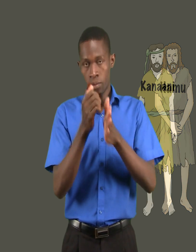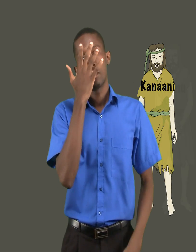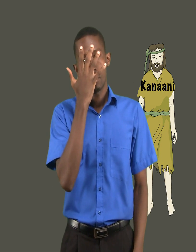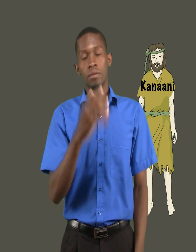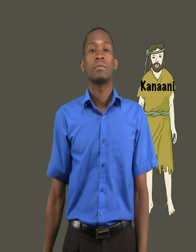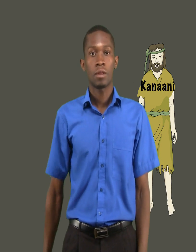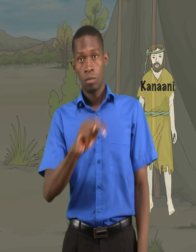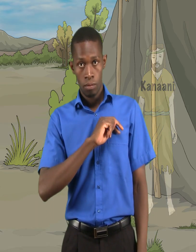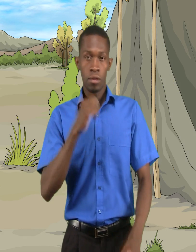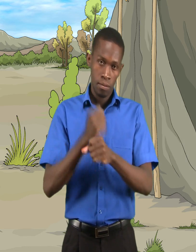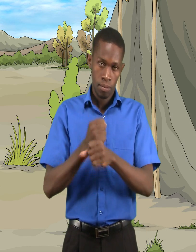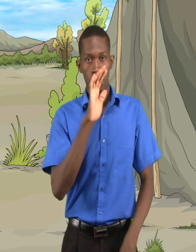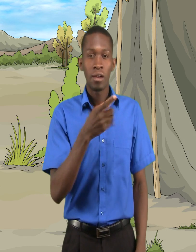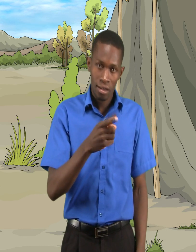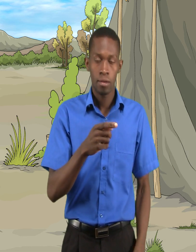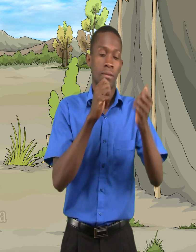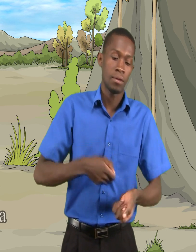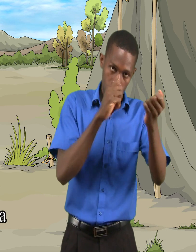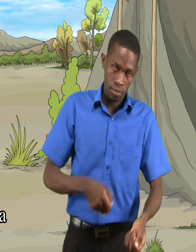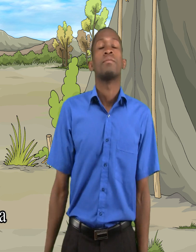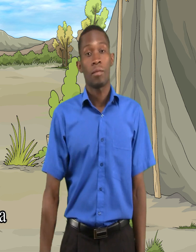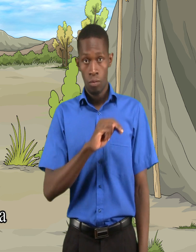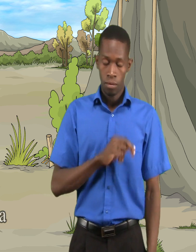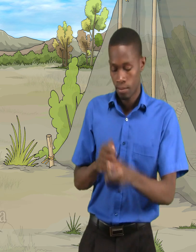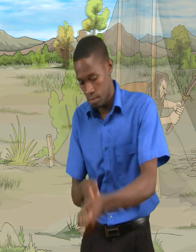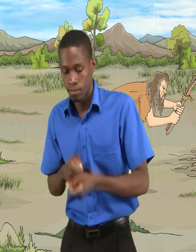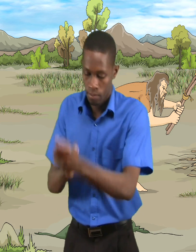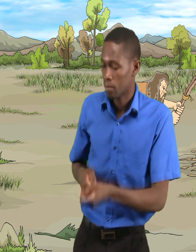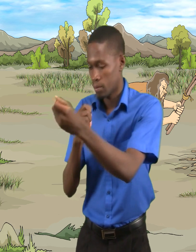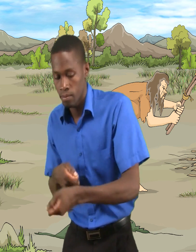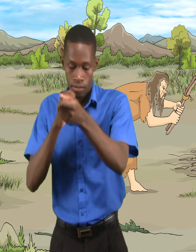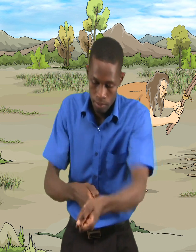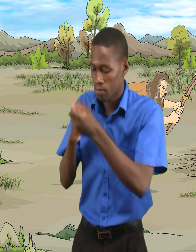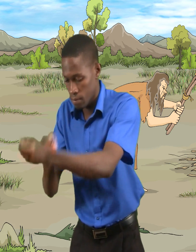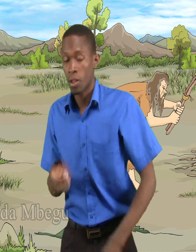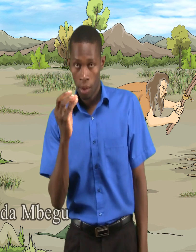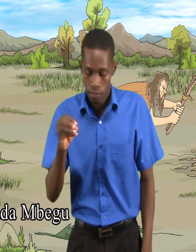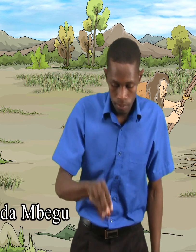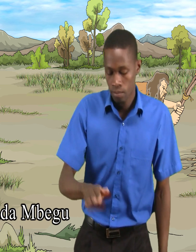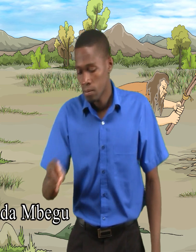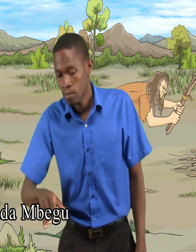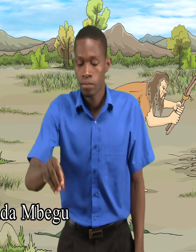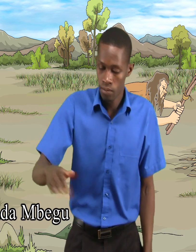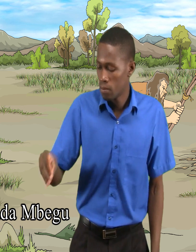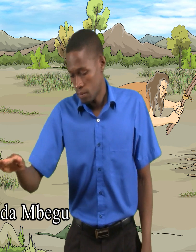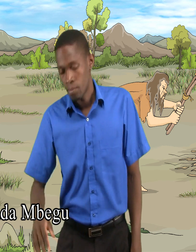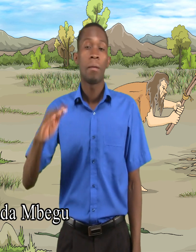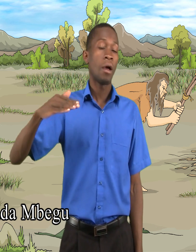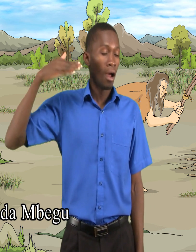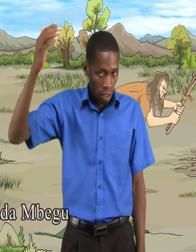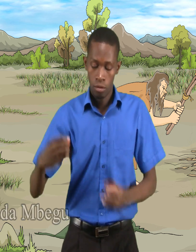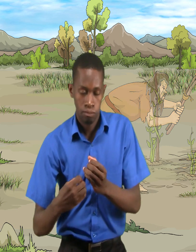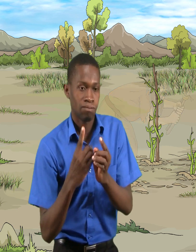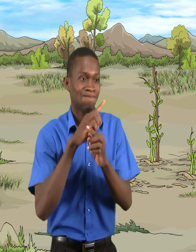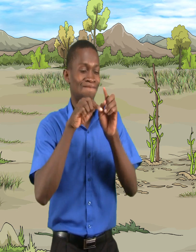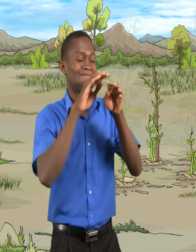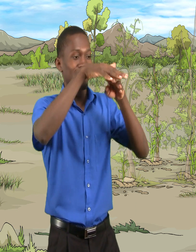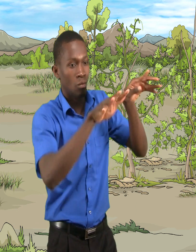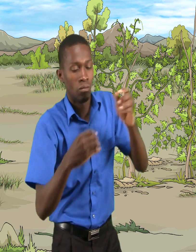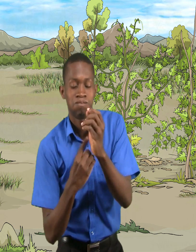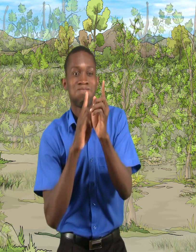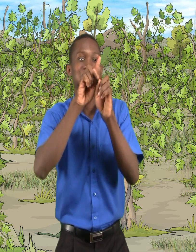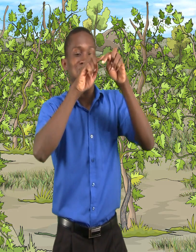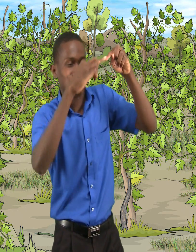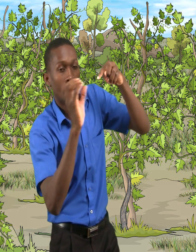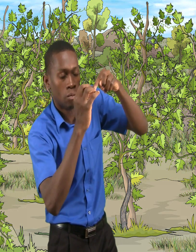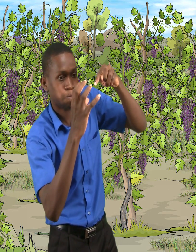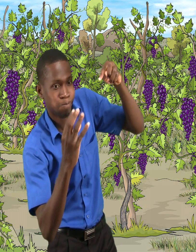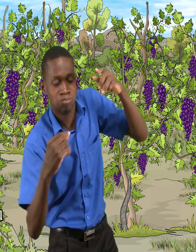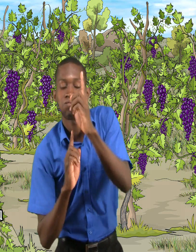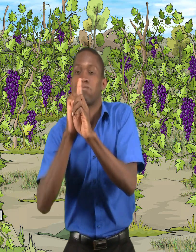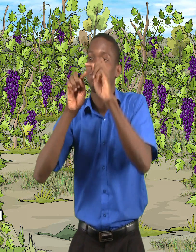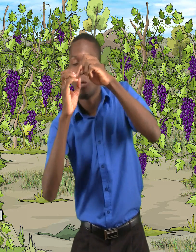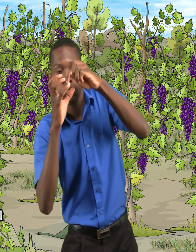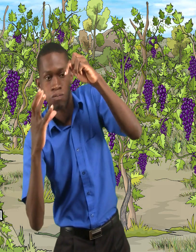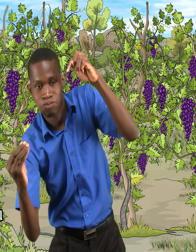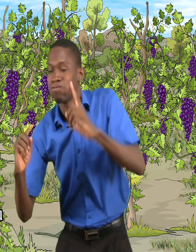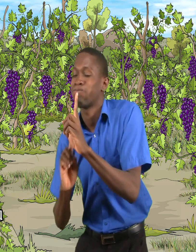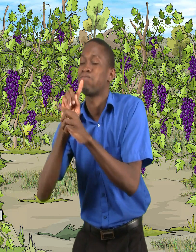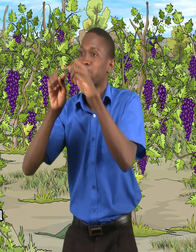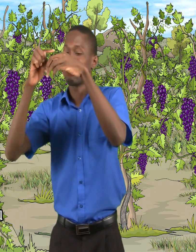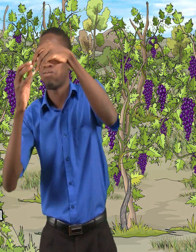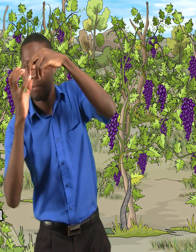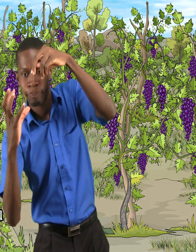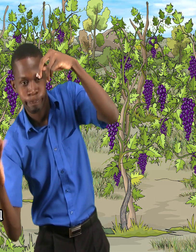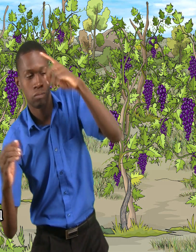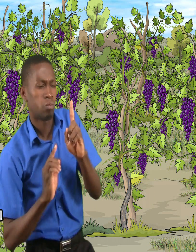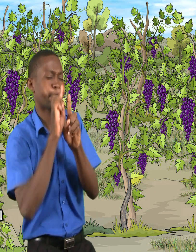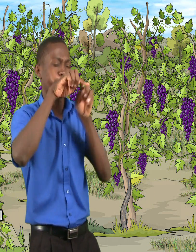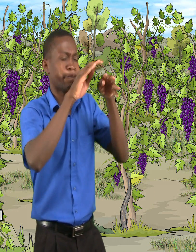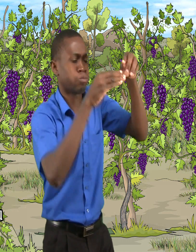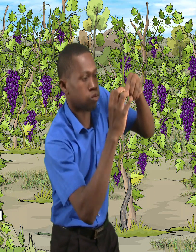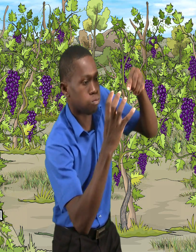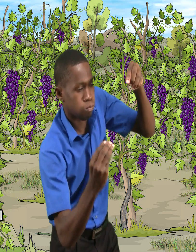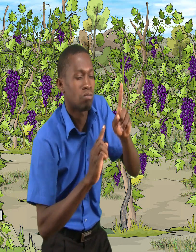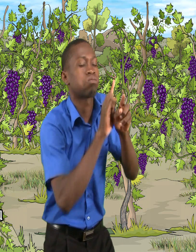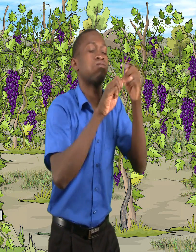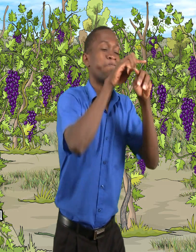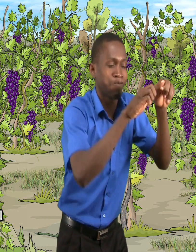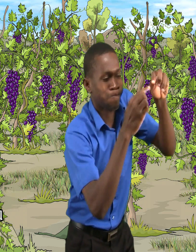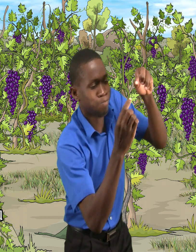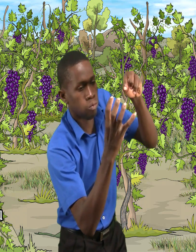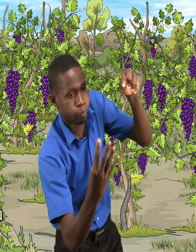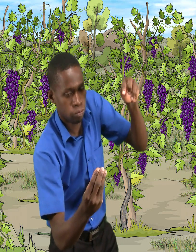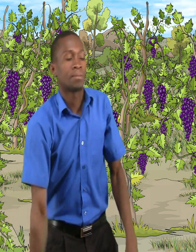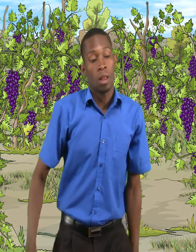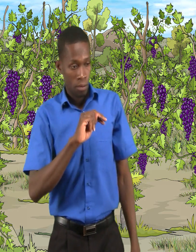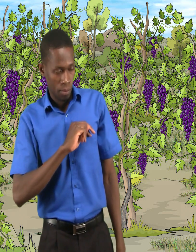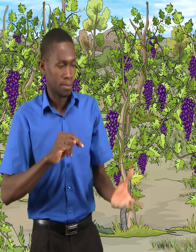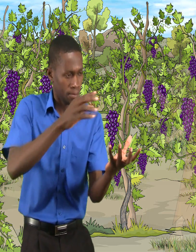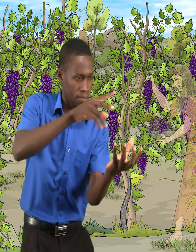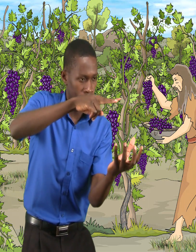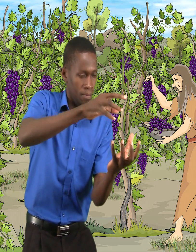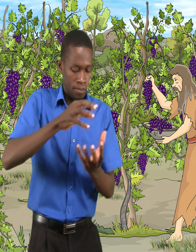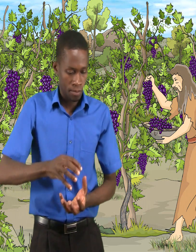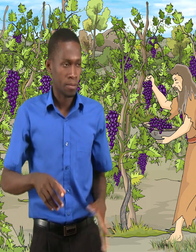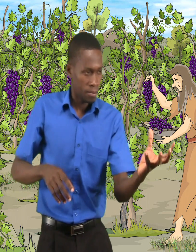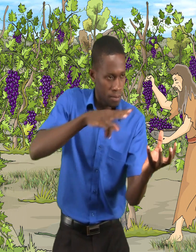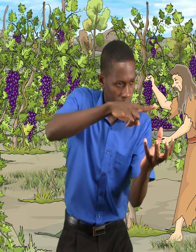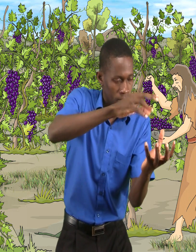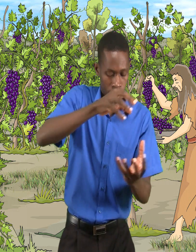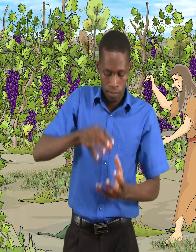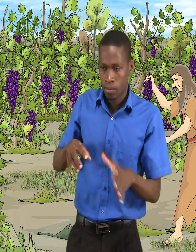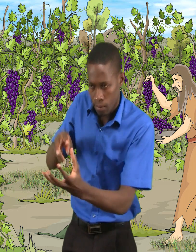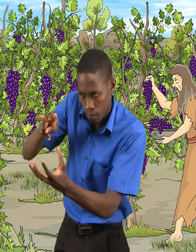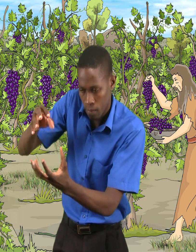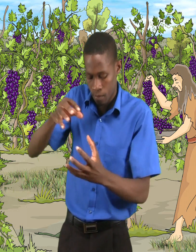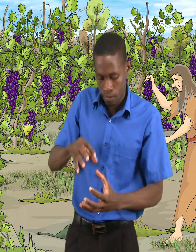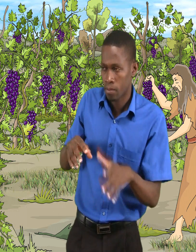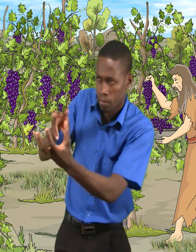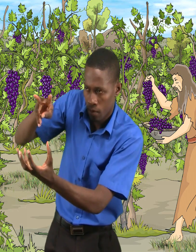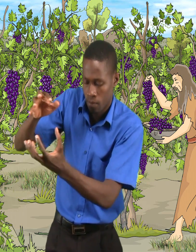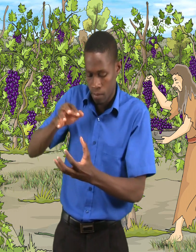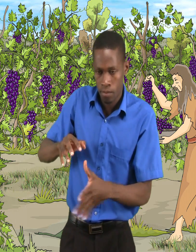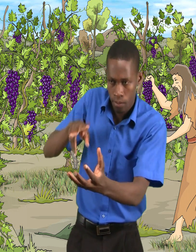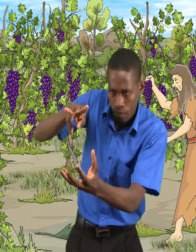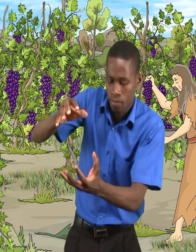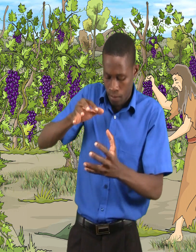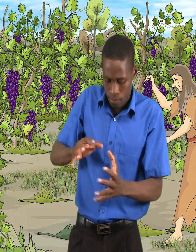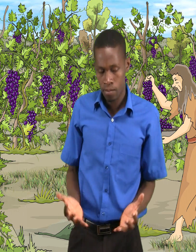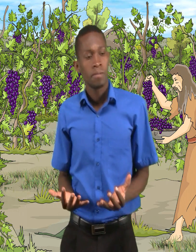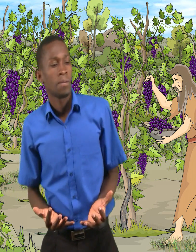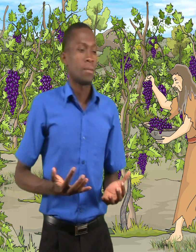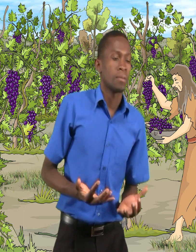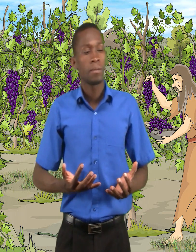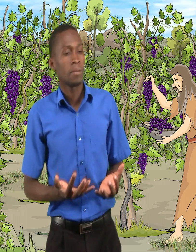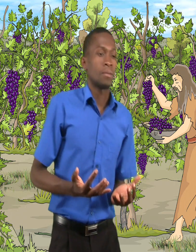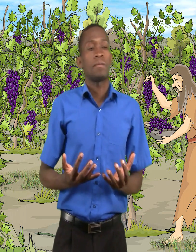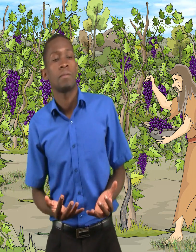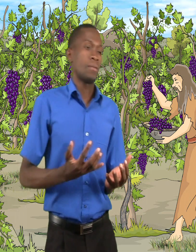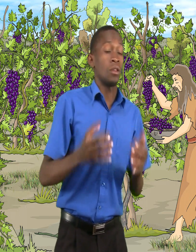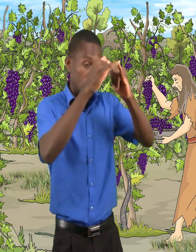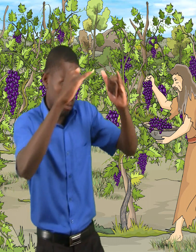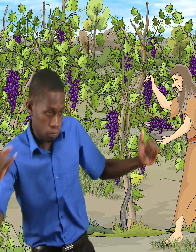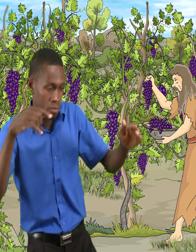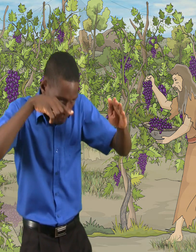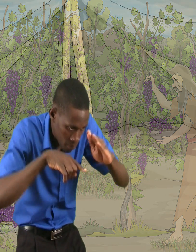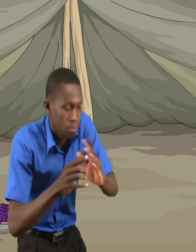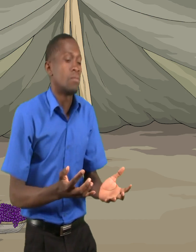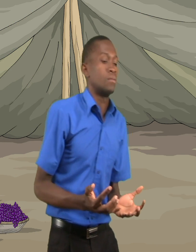Now Noah, a man of the soil, proceeded to plant a vineyard.